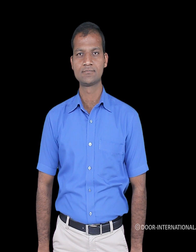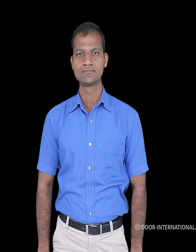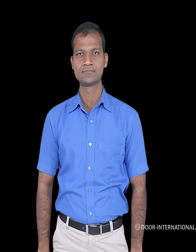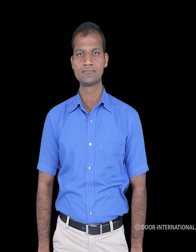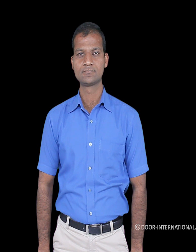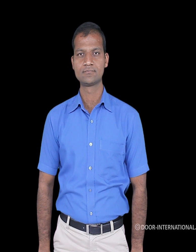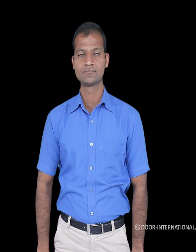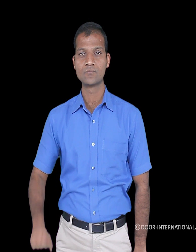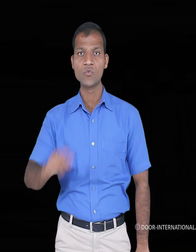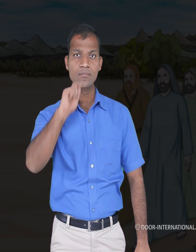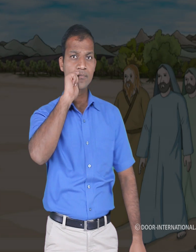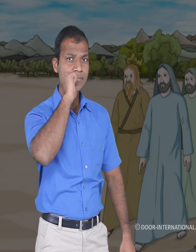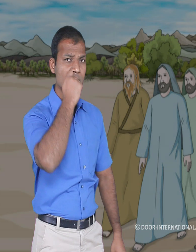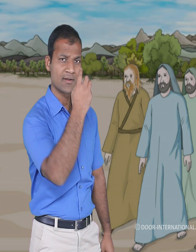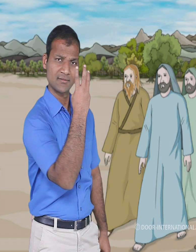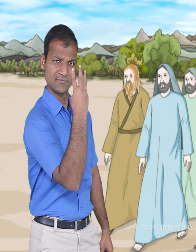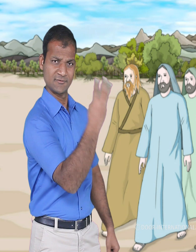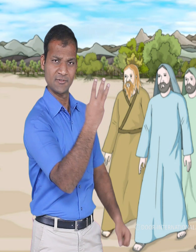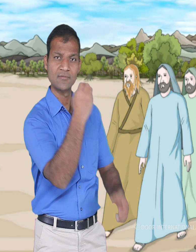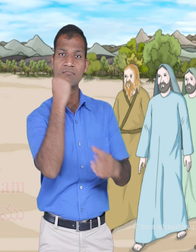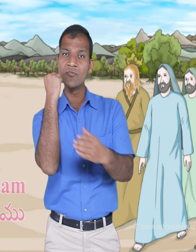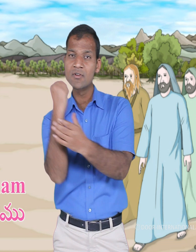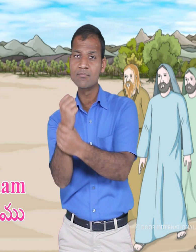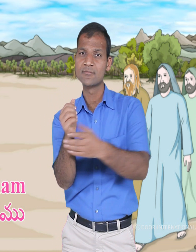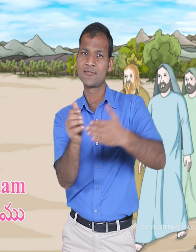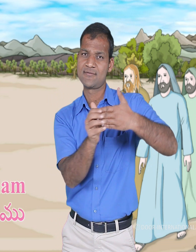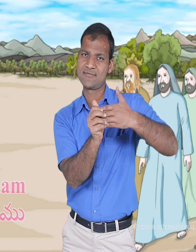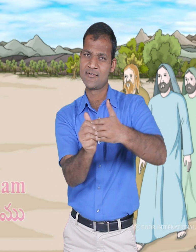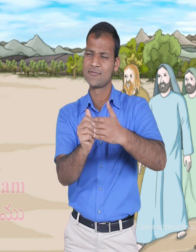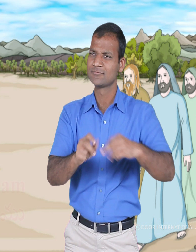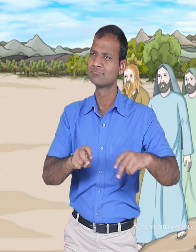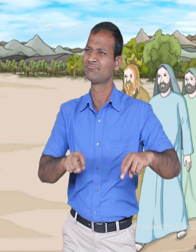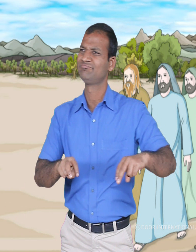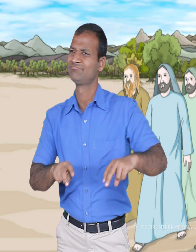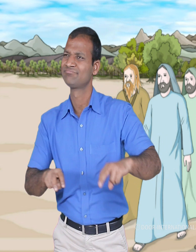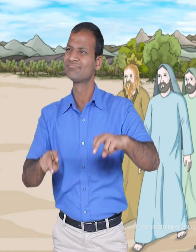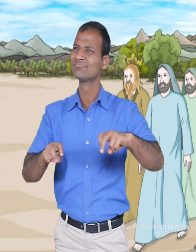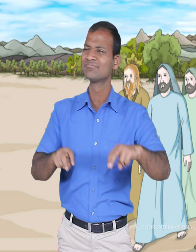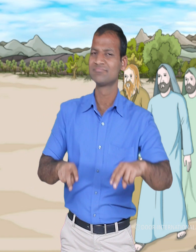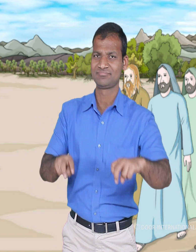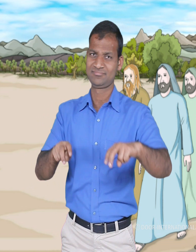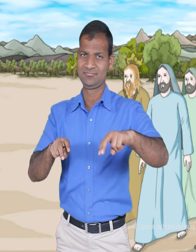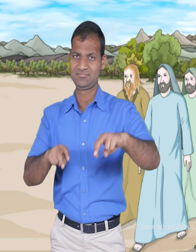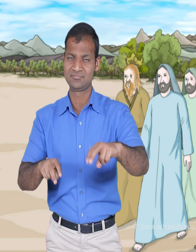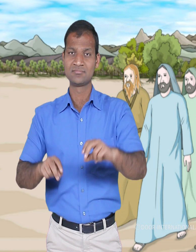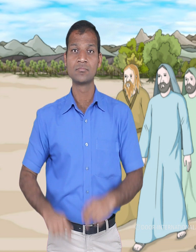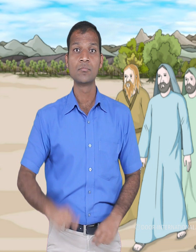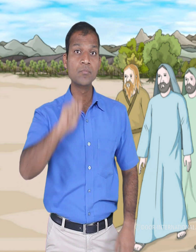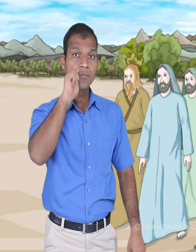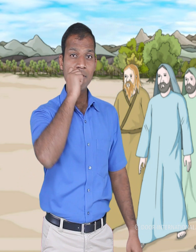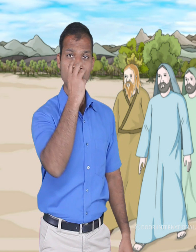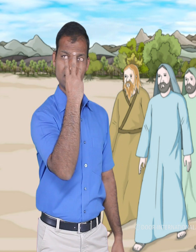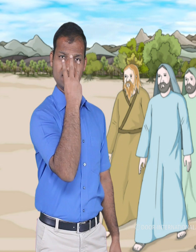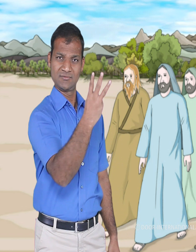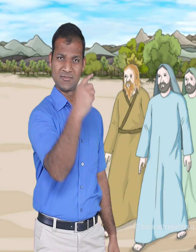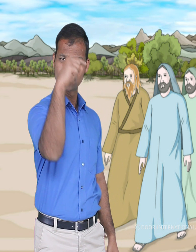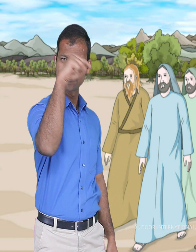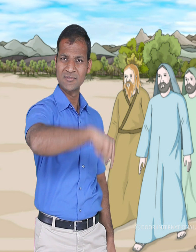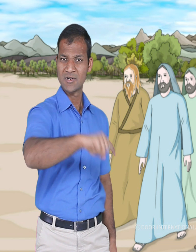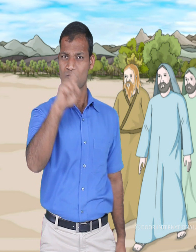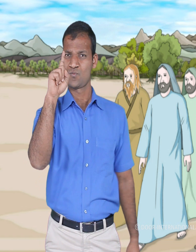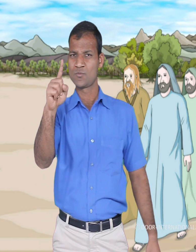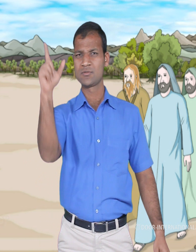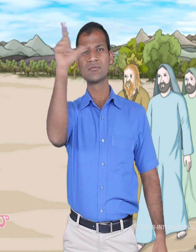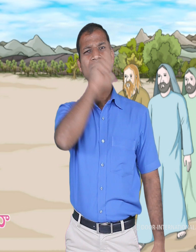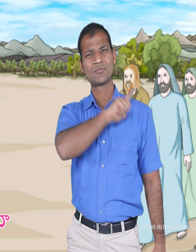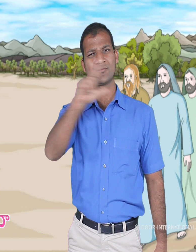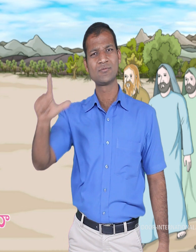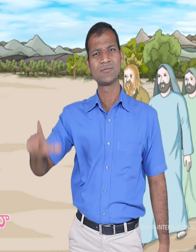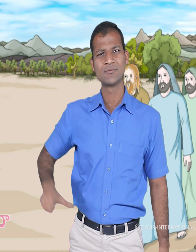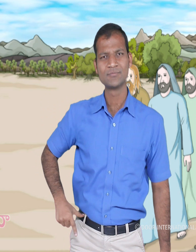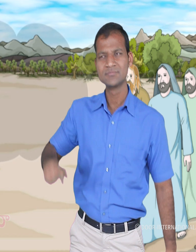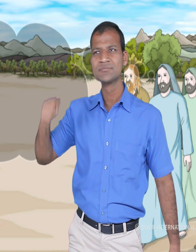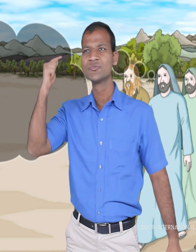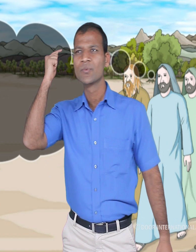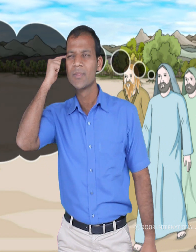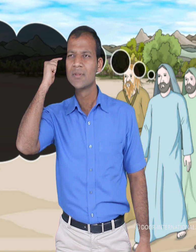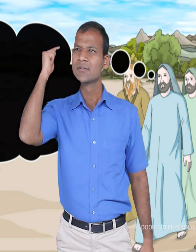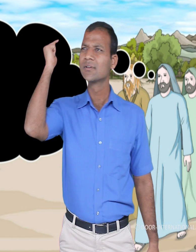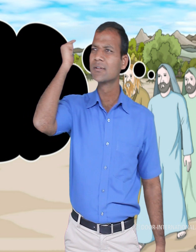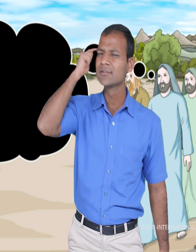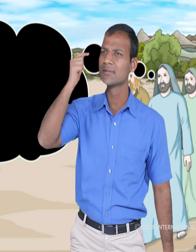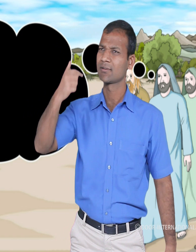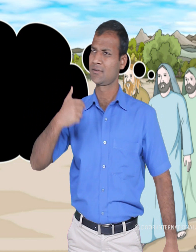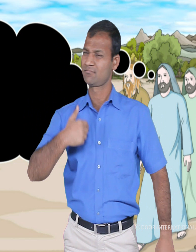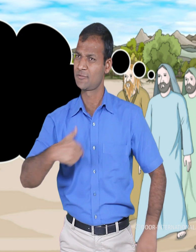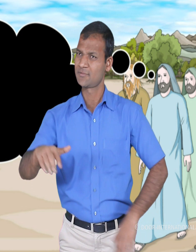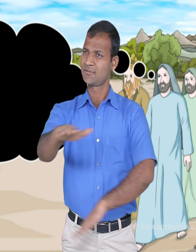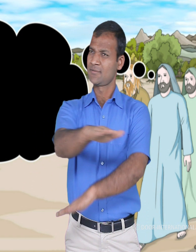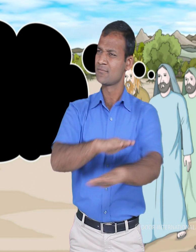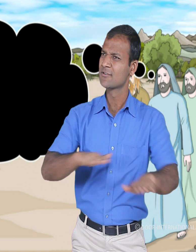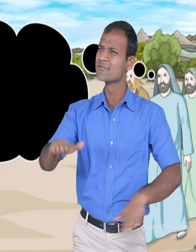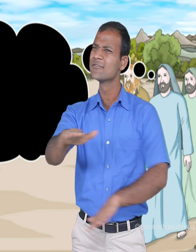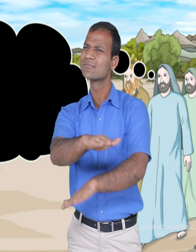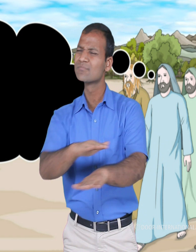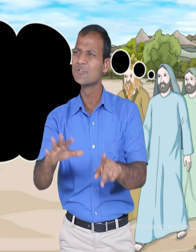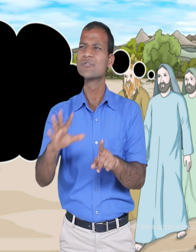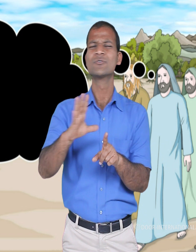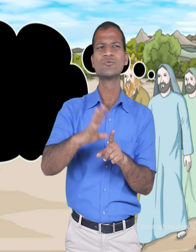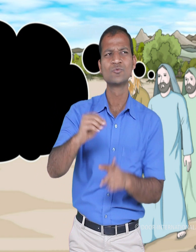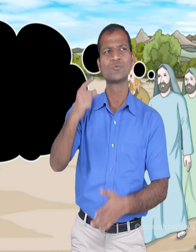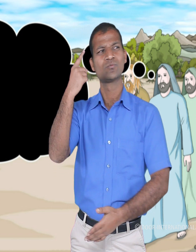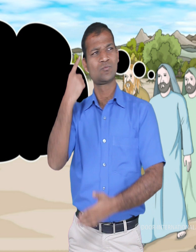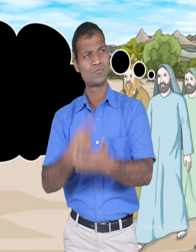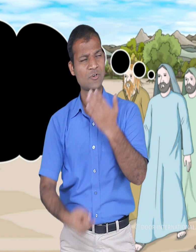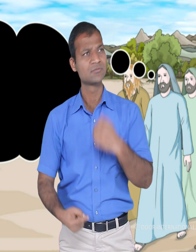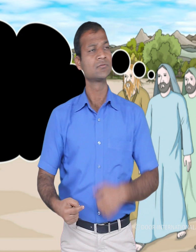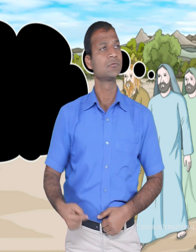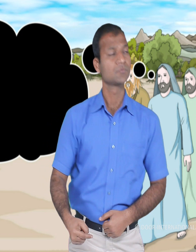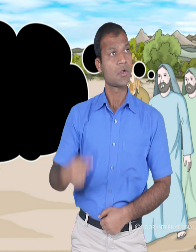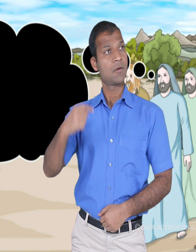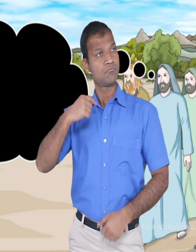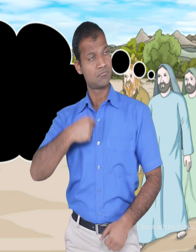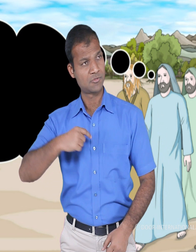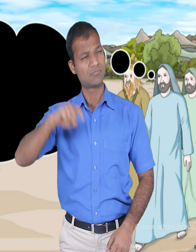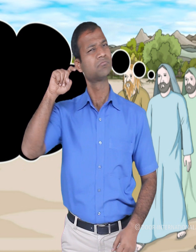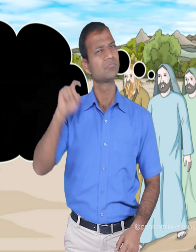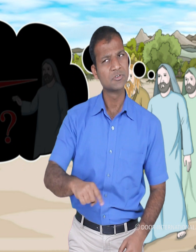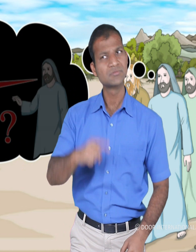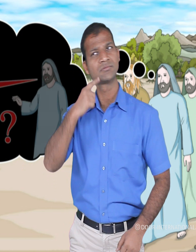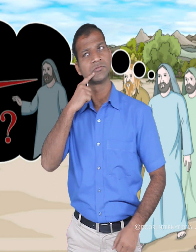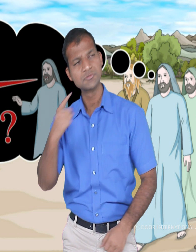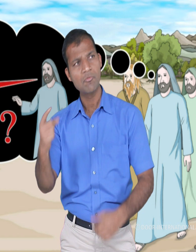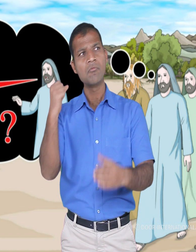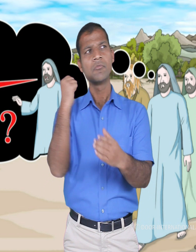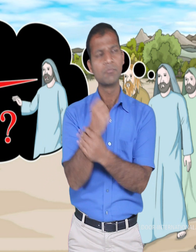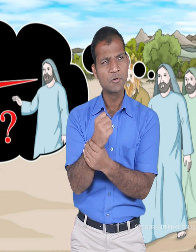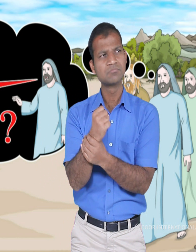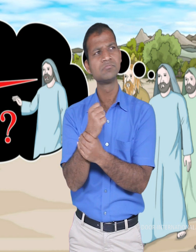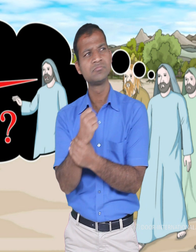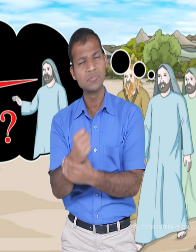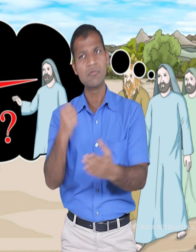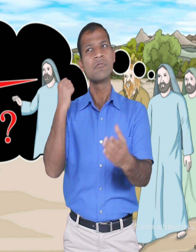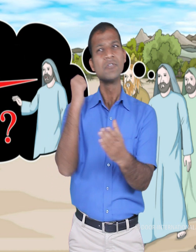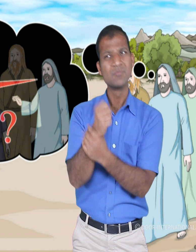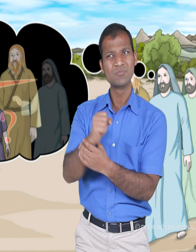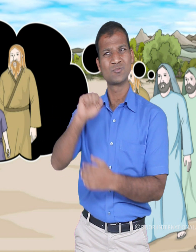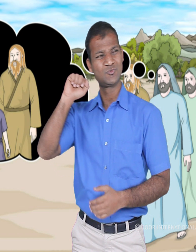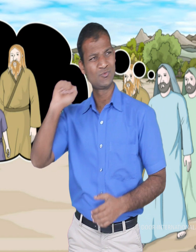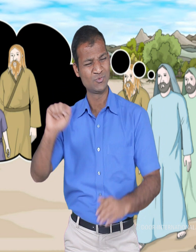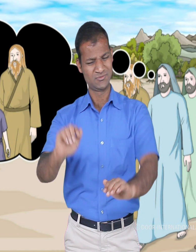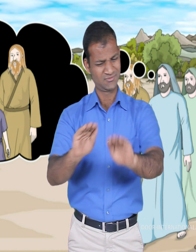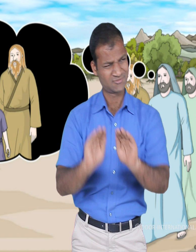When the men got up to leave, they looked out over Sodom, and Abraham walked along with them to see them off. And the LORD said, “Shall I hide from Abraham what I am about to do?